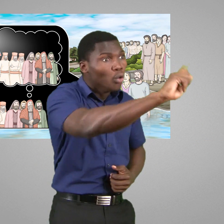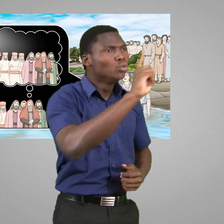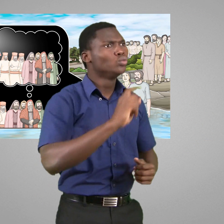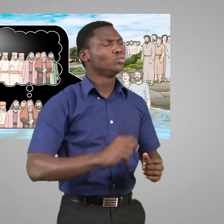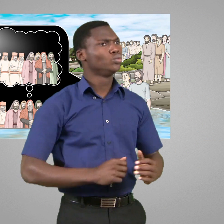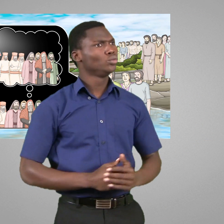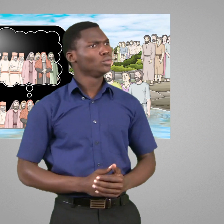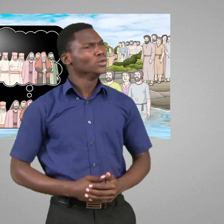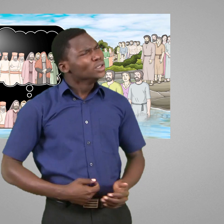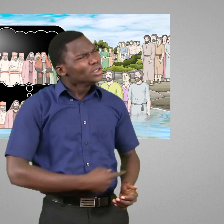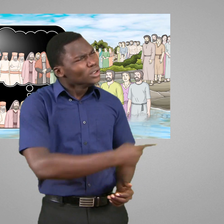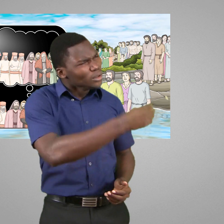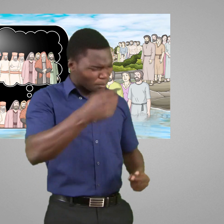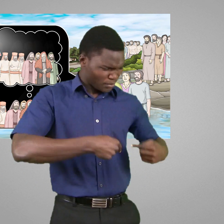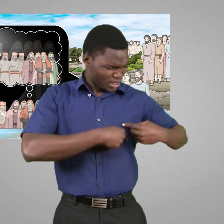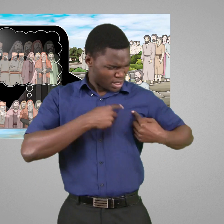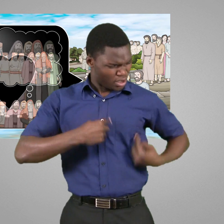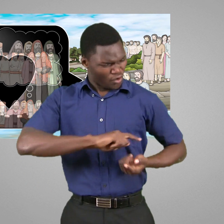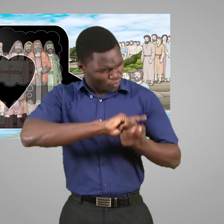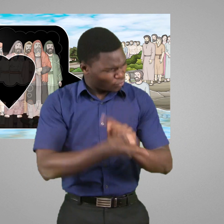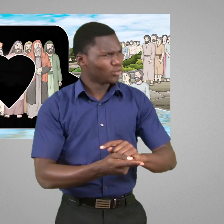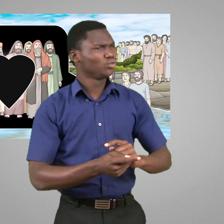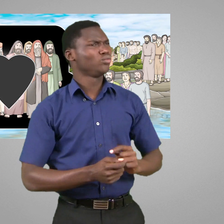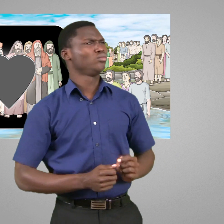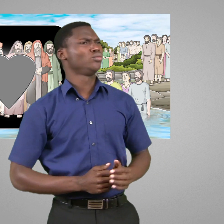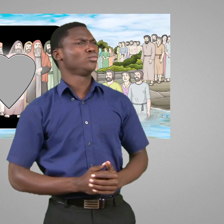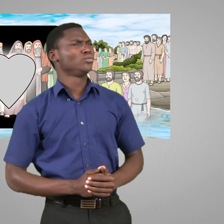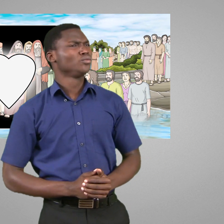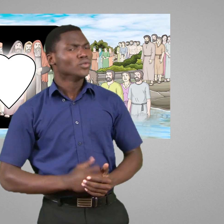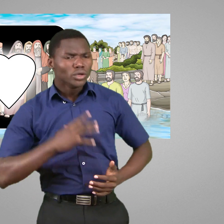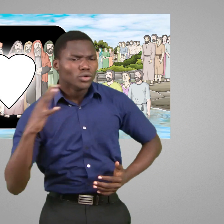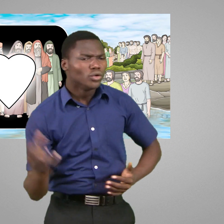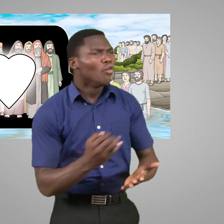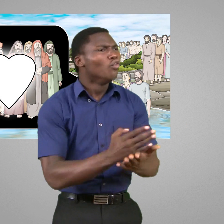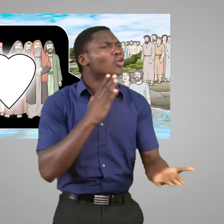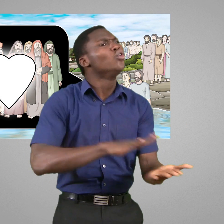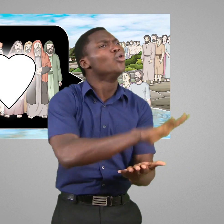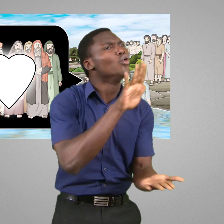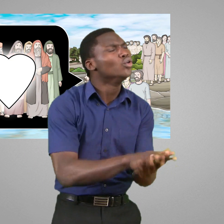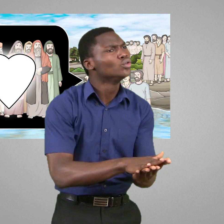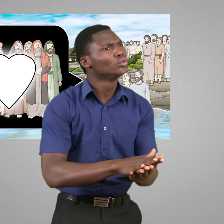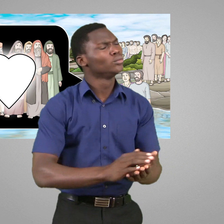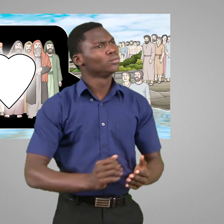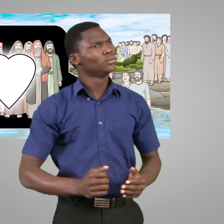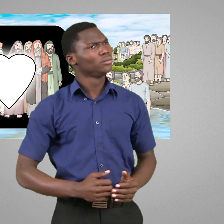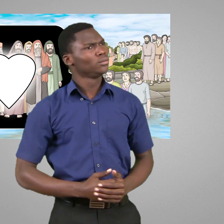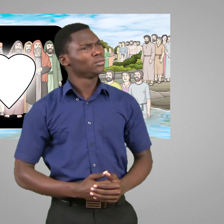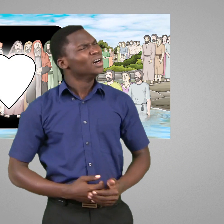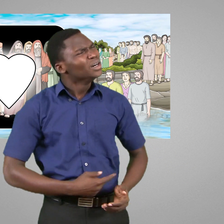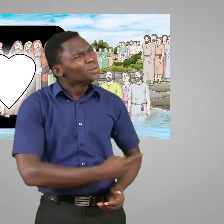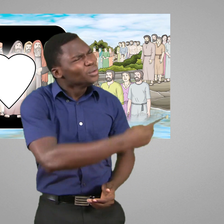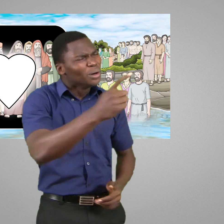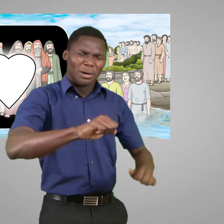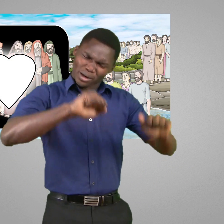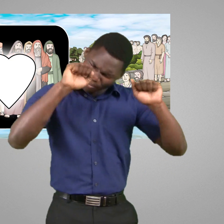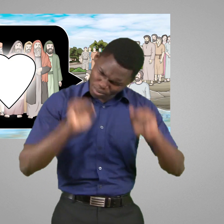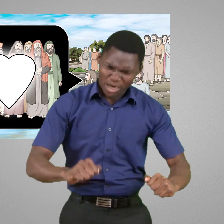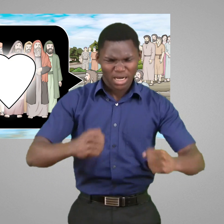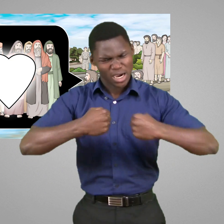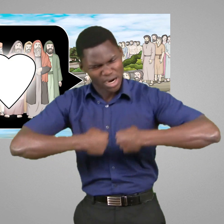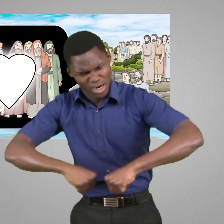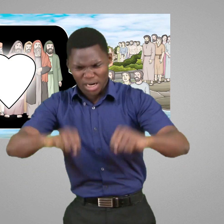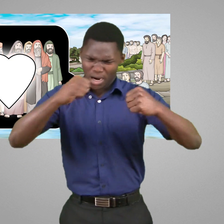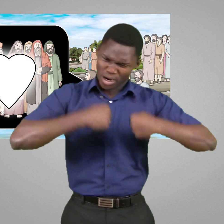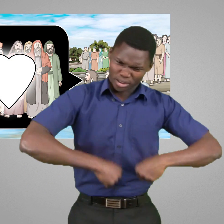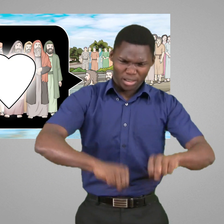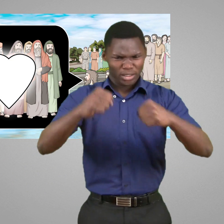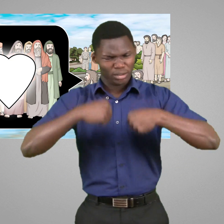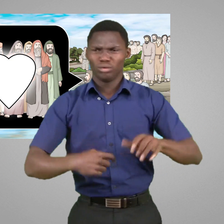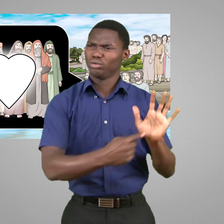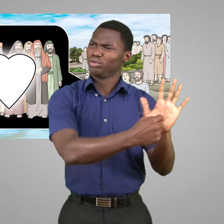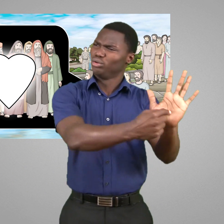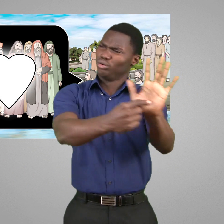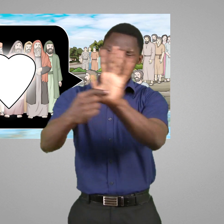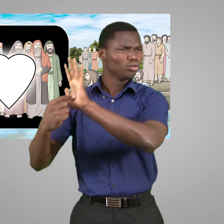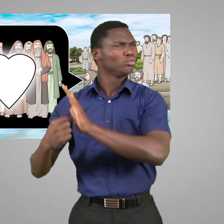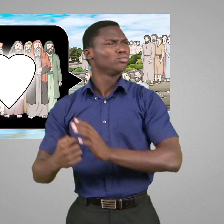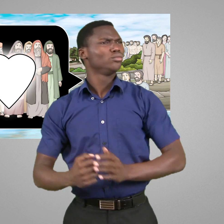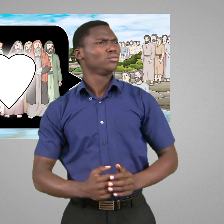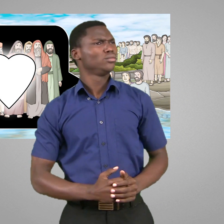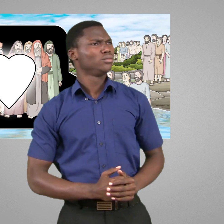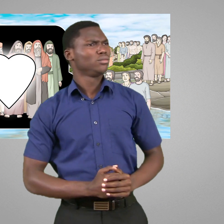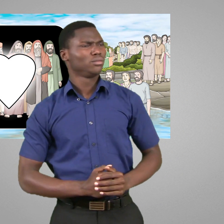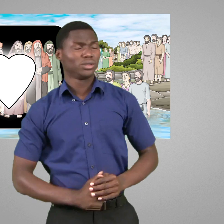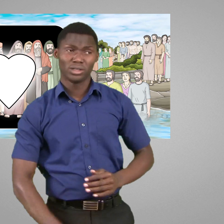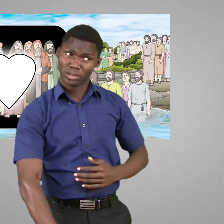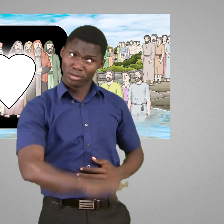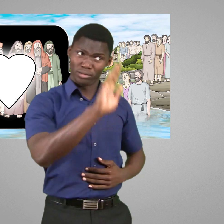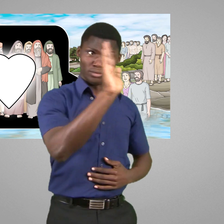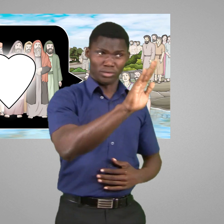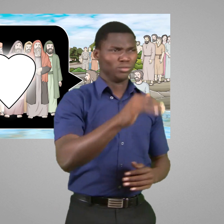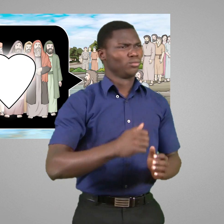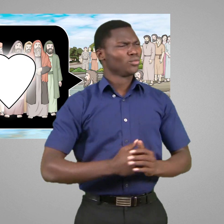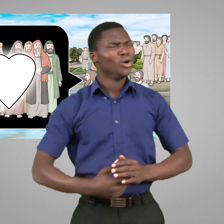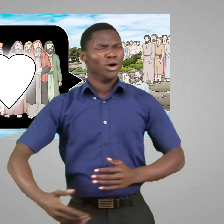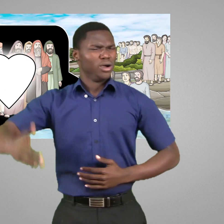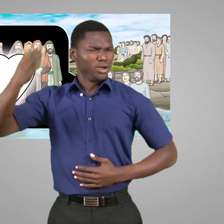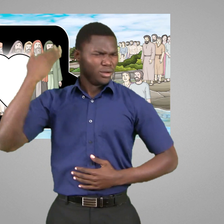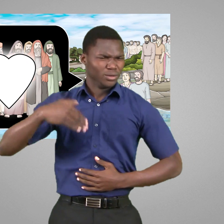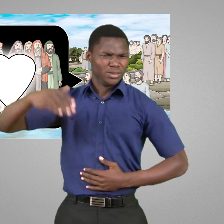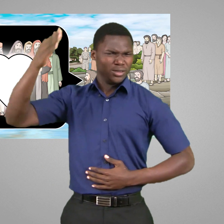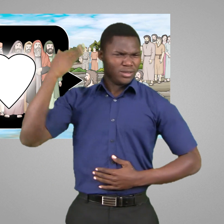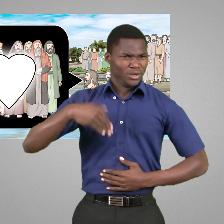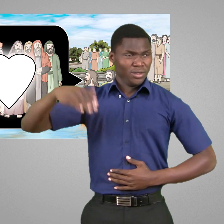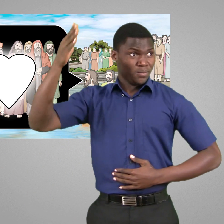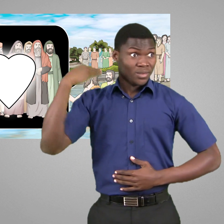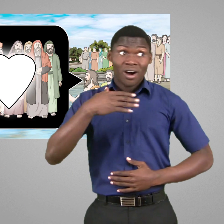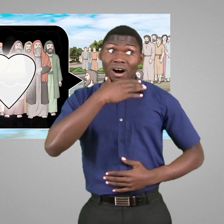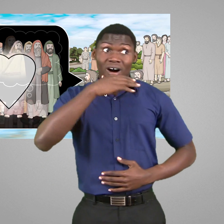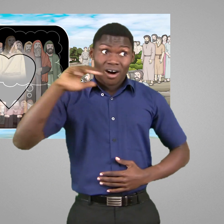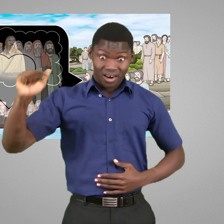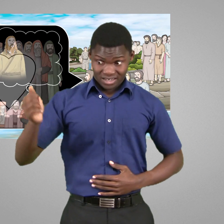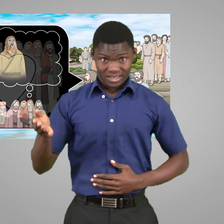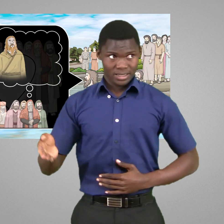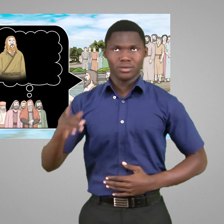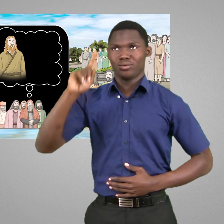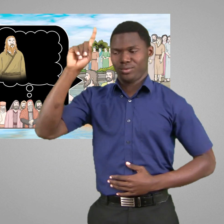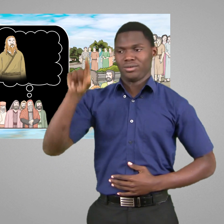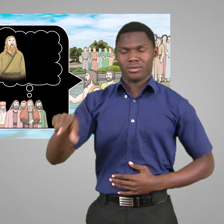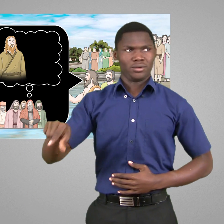Produce fruit, then, in keeping with repentance.